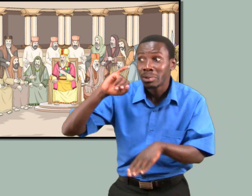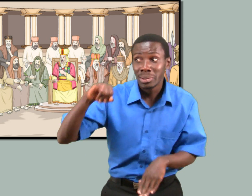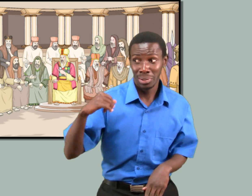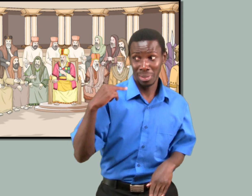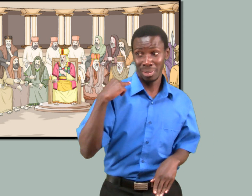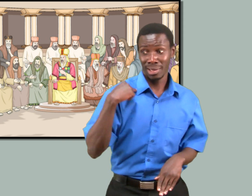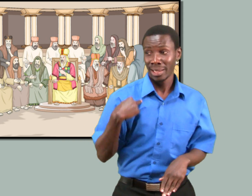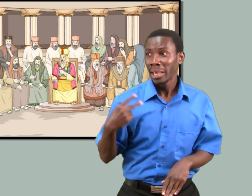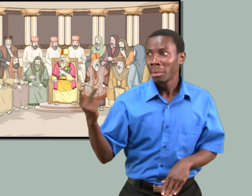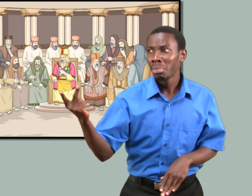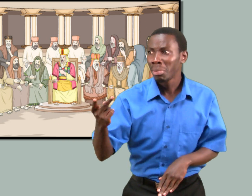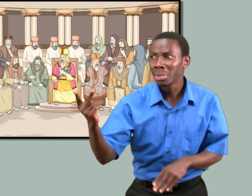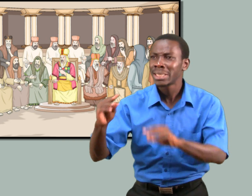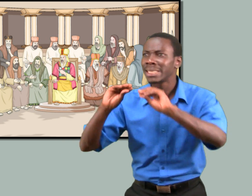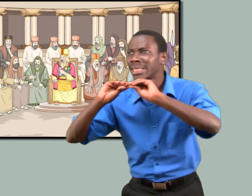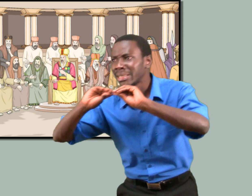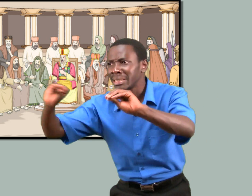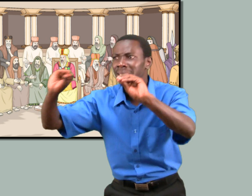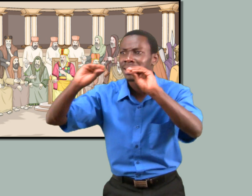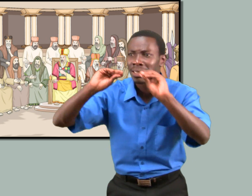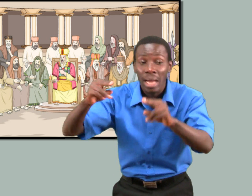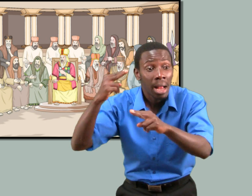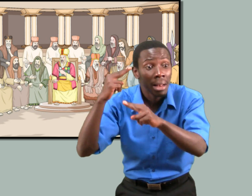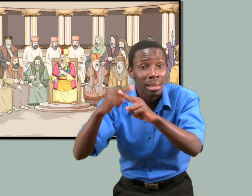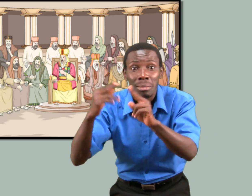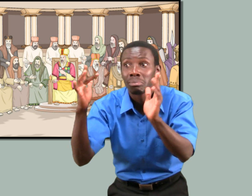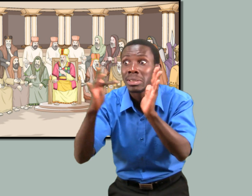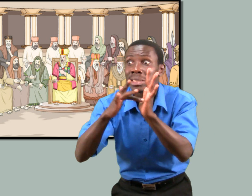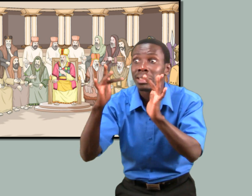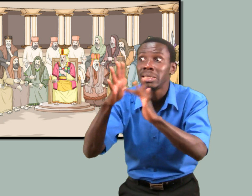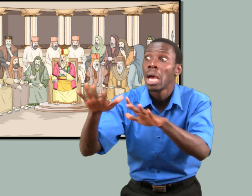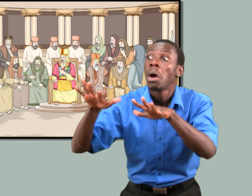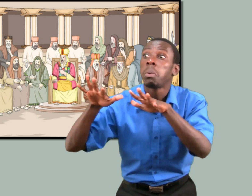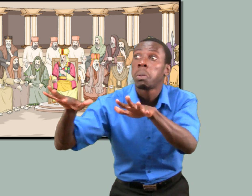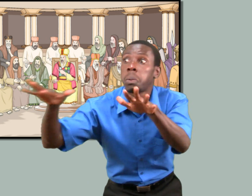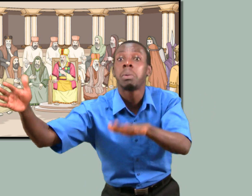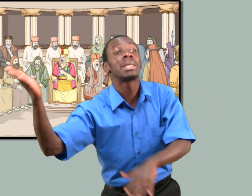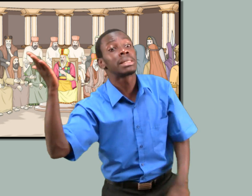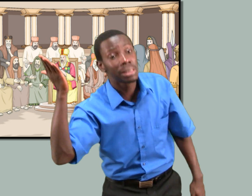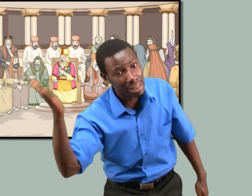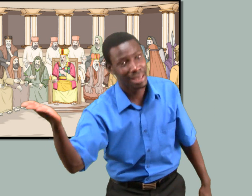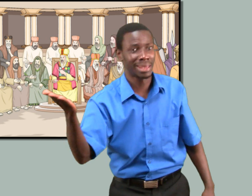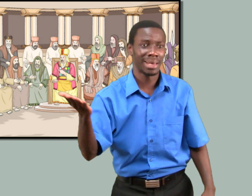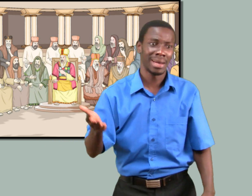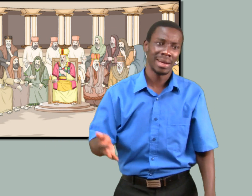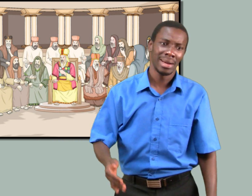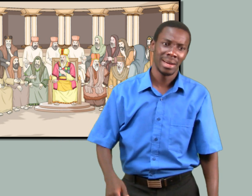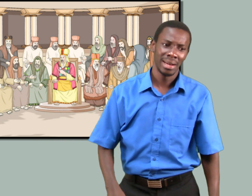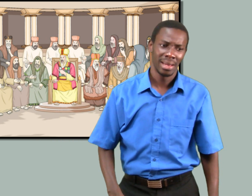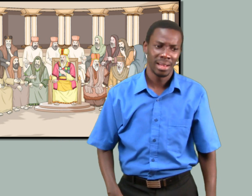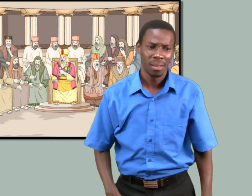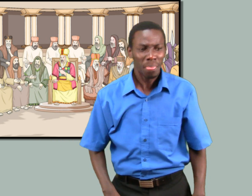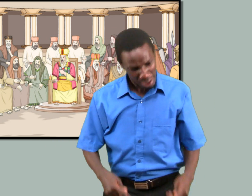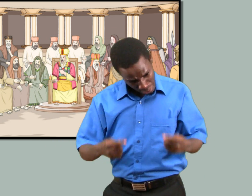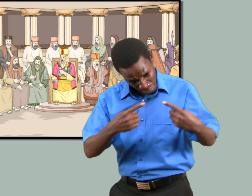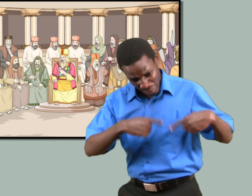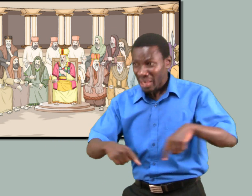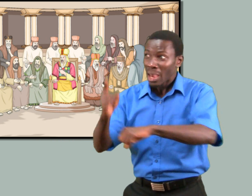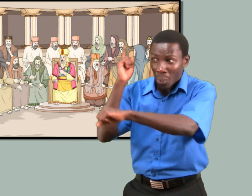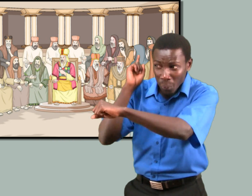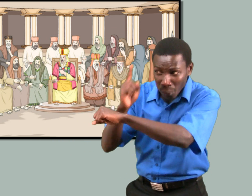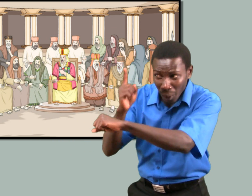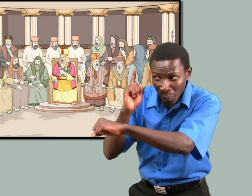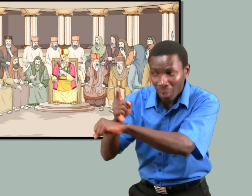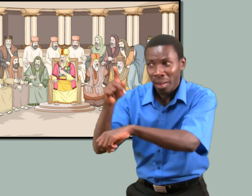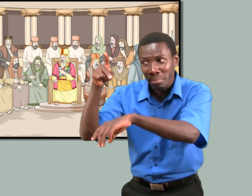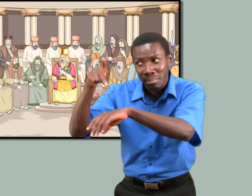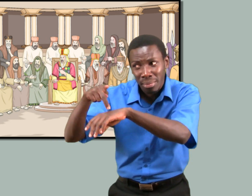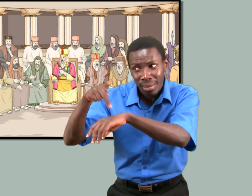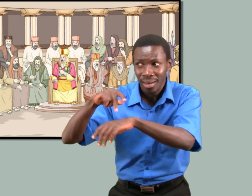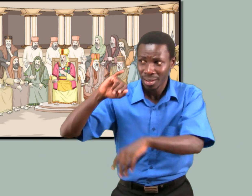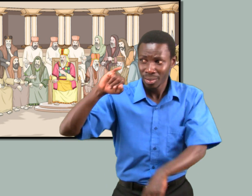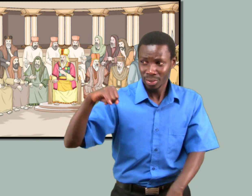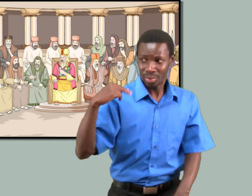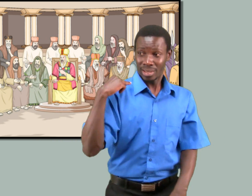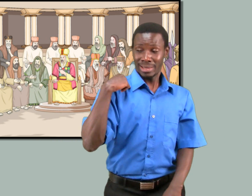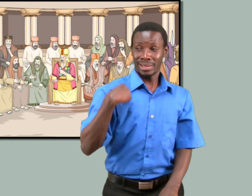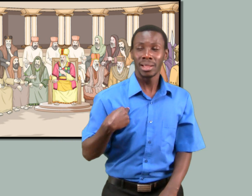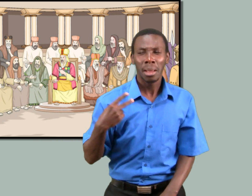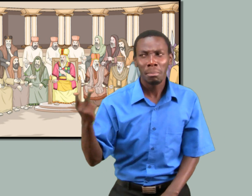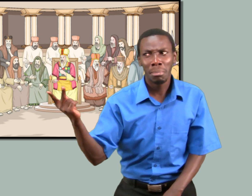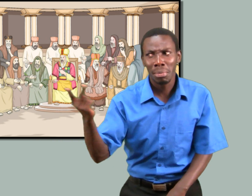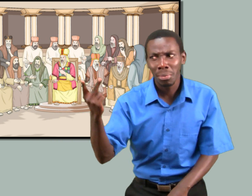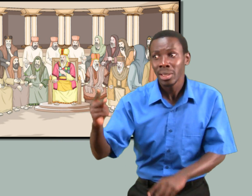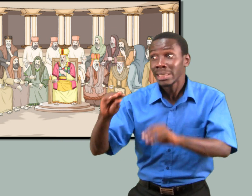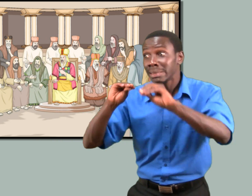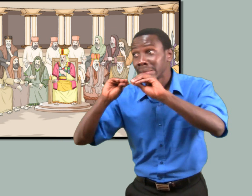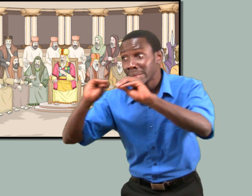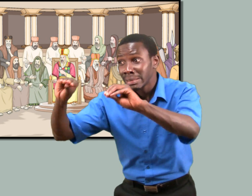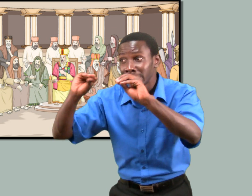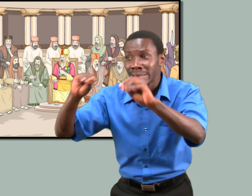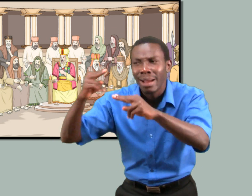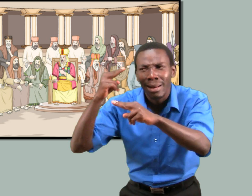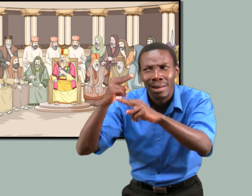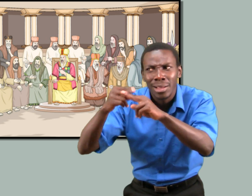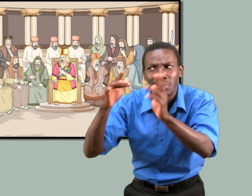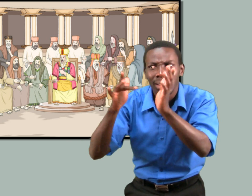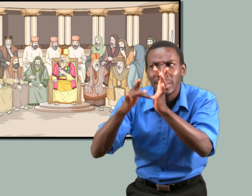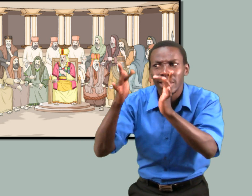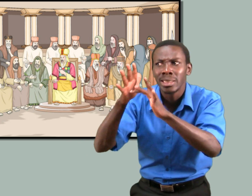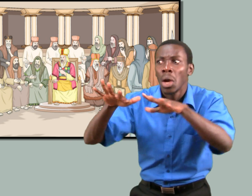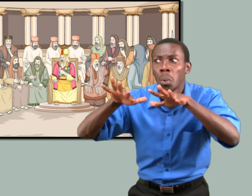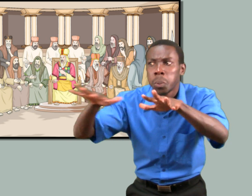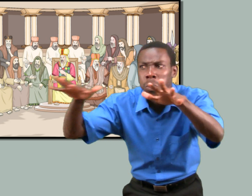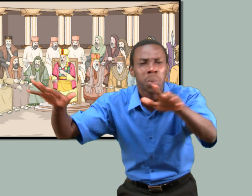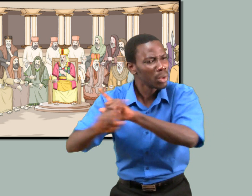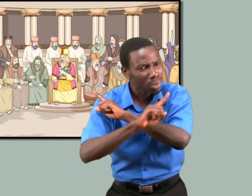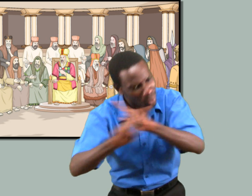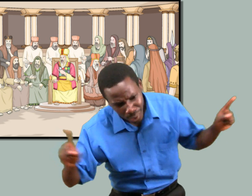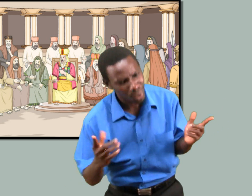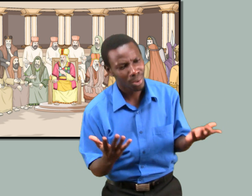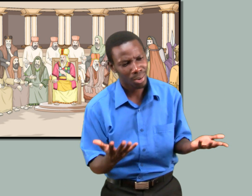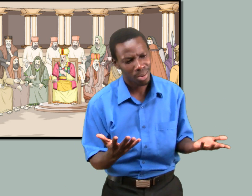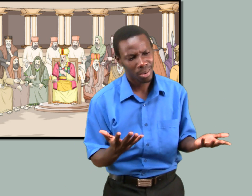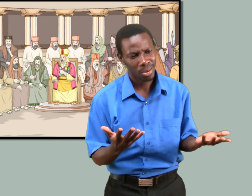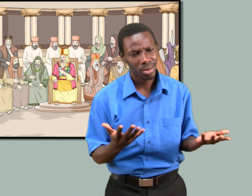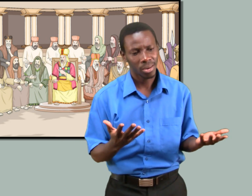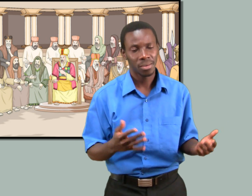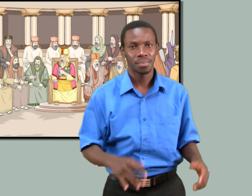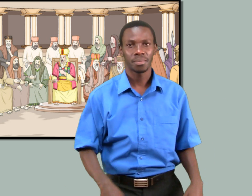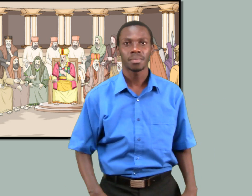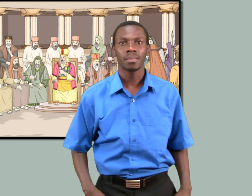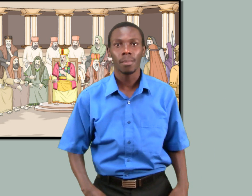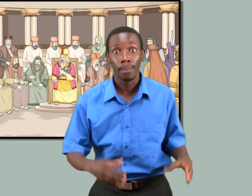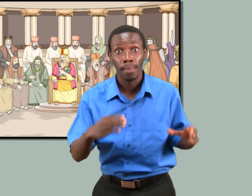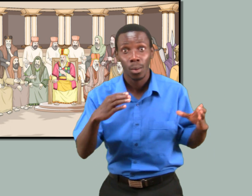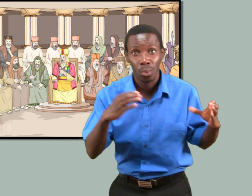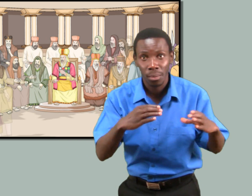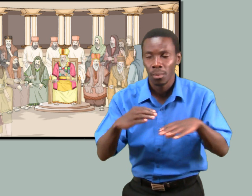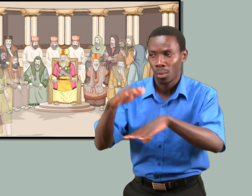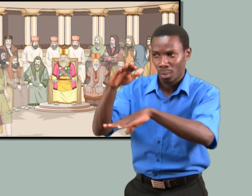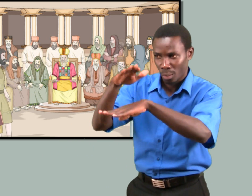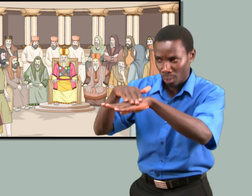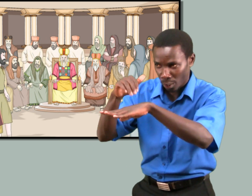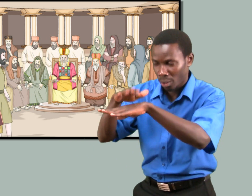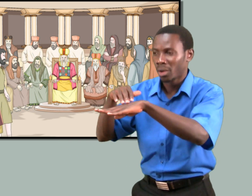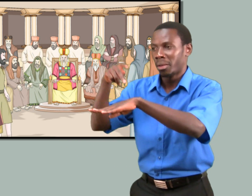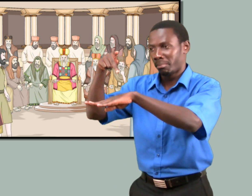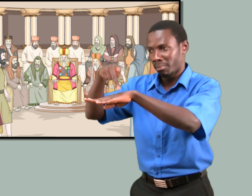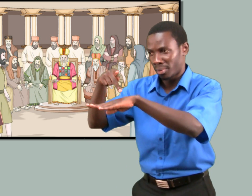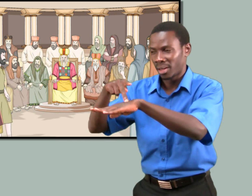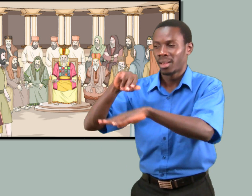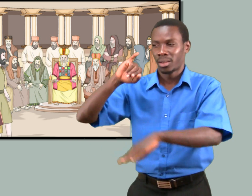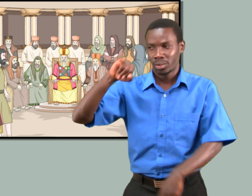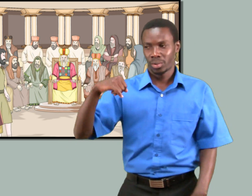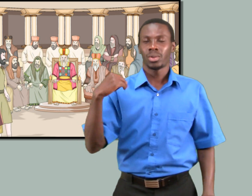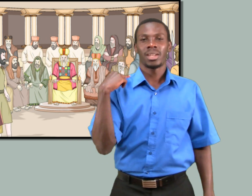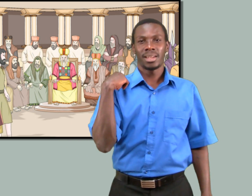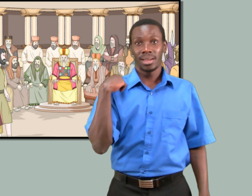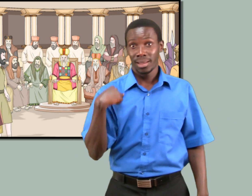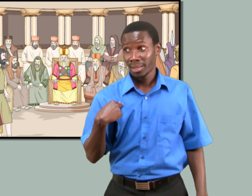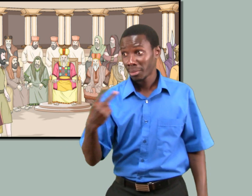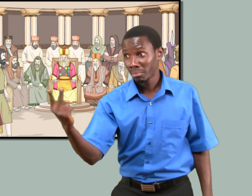But to keep this message from spreading any further among the people, we must warn them not to speak to anyone in this name.”